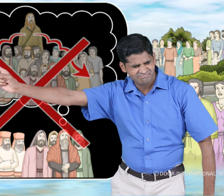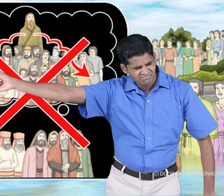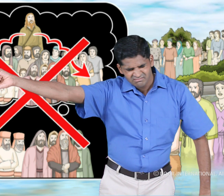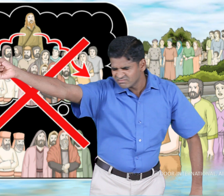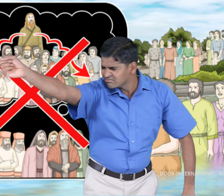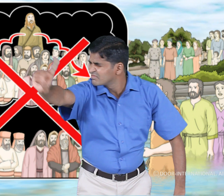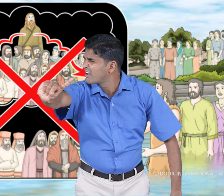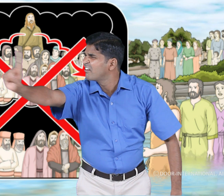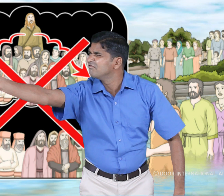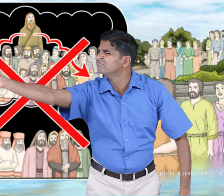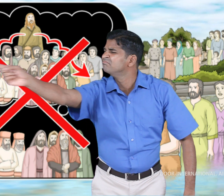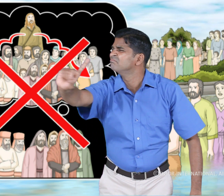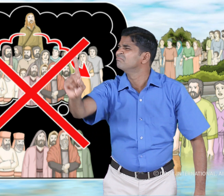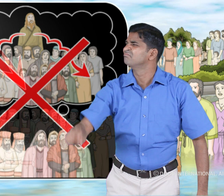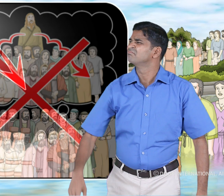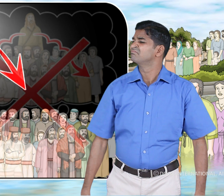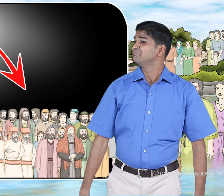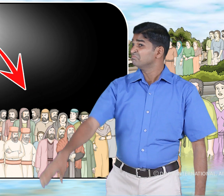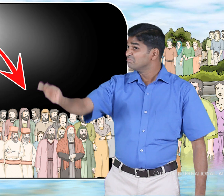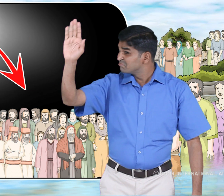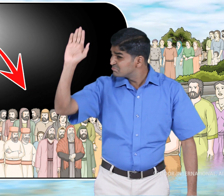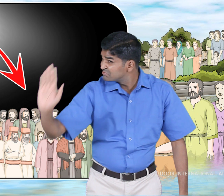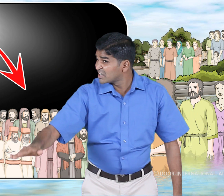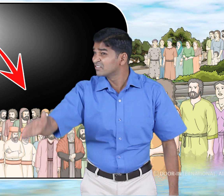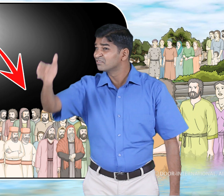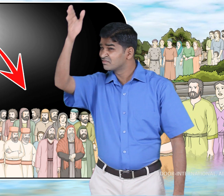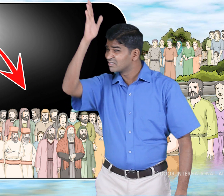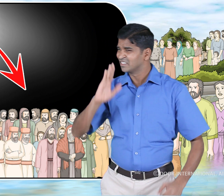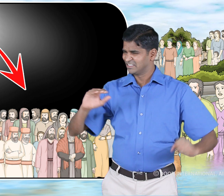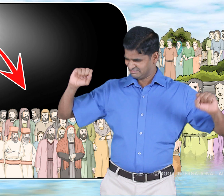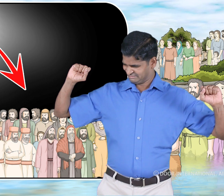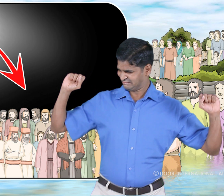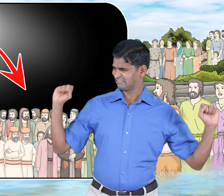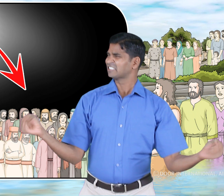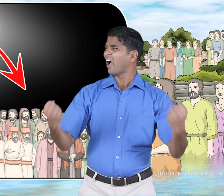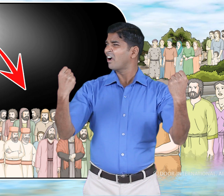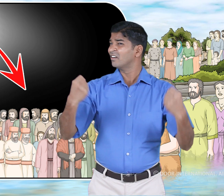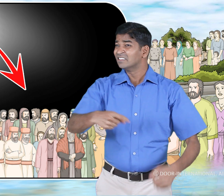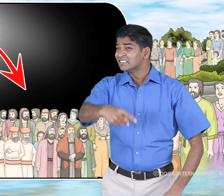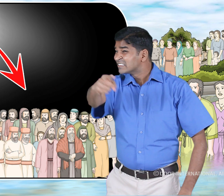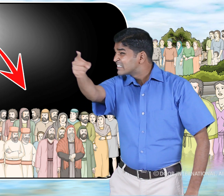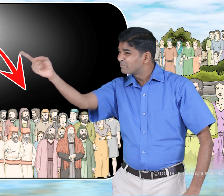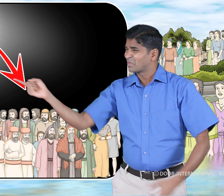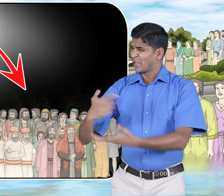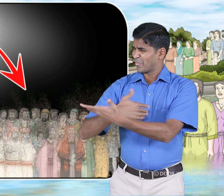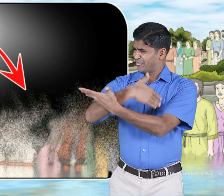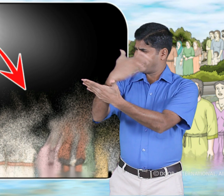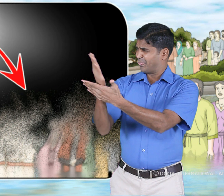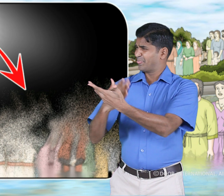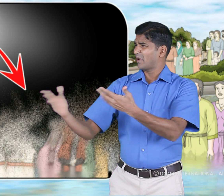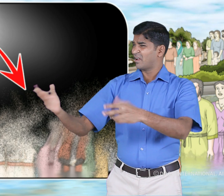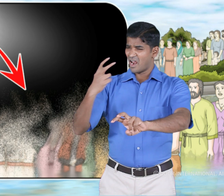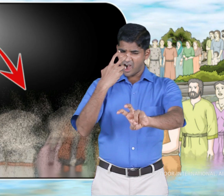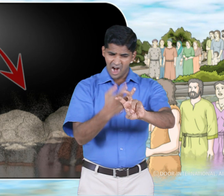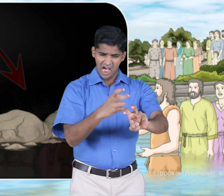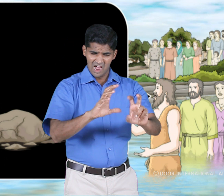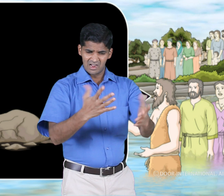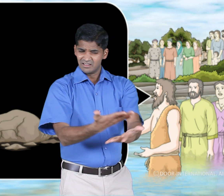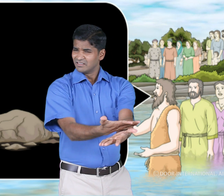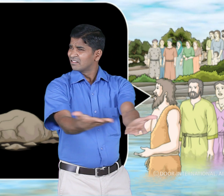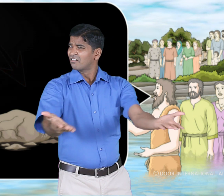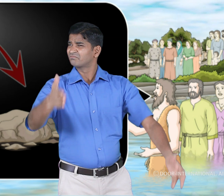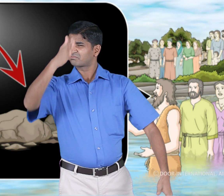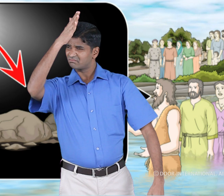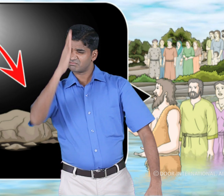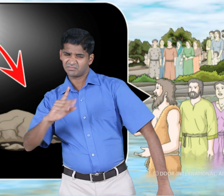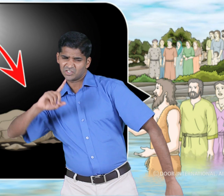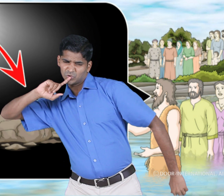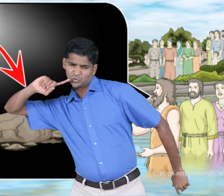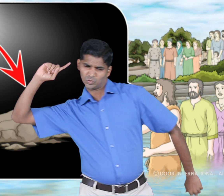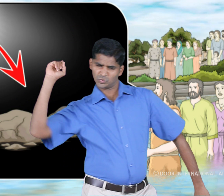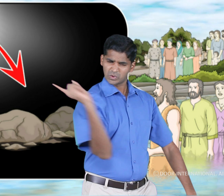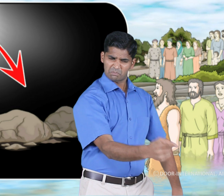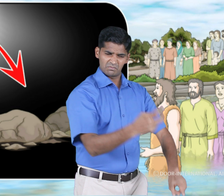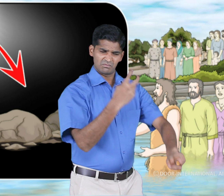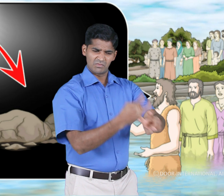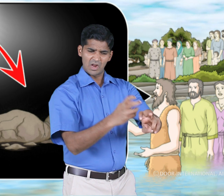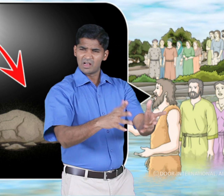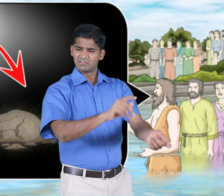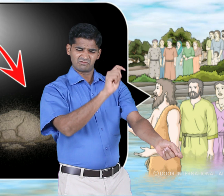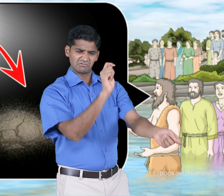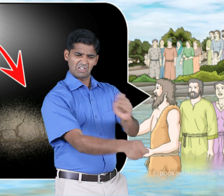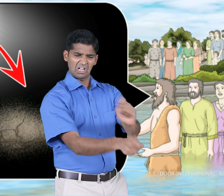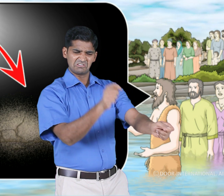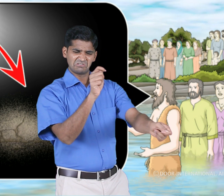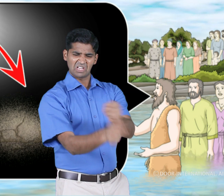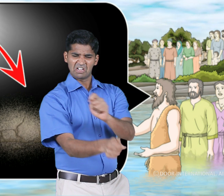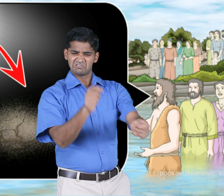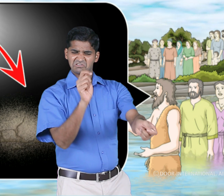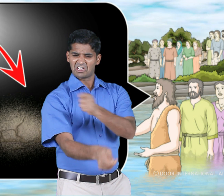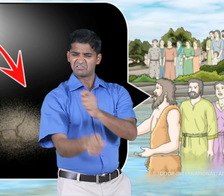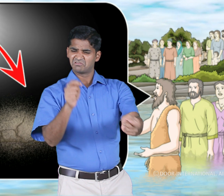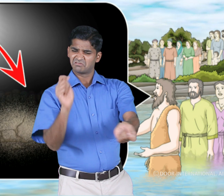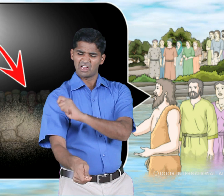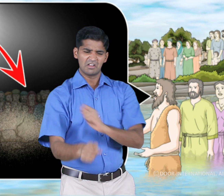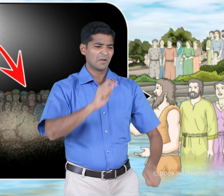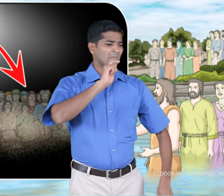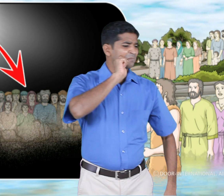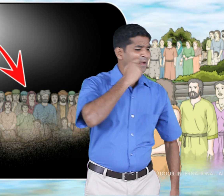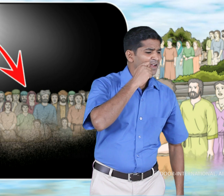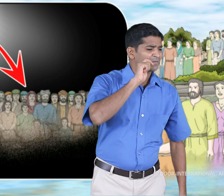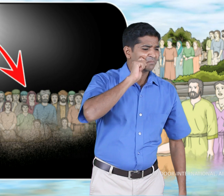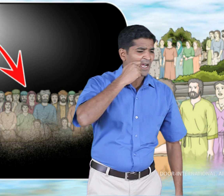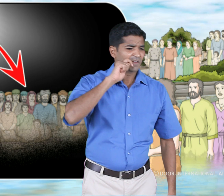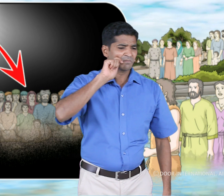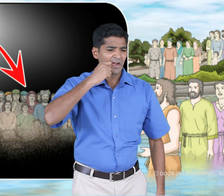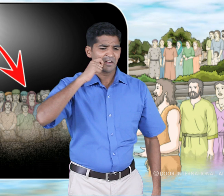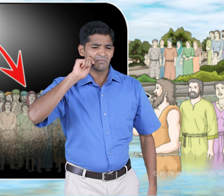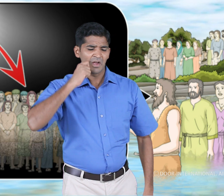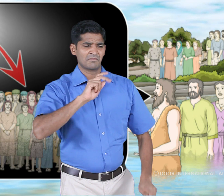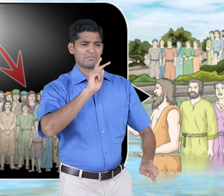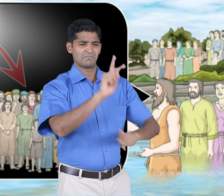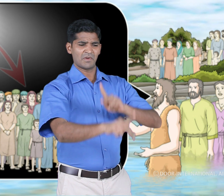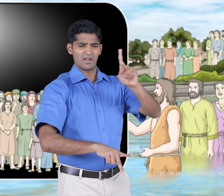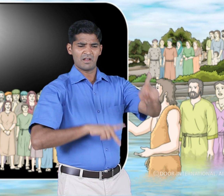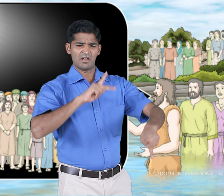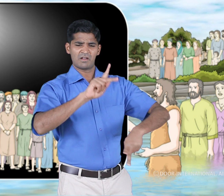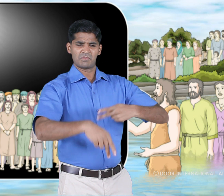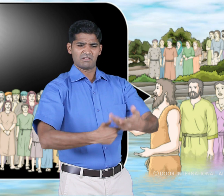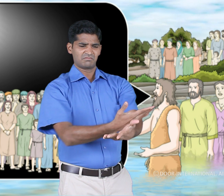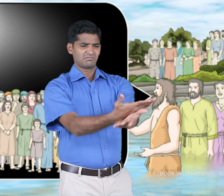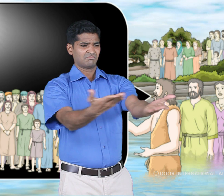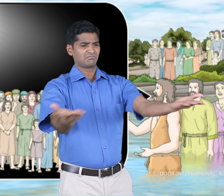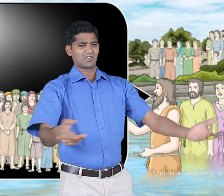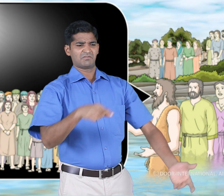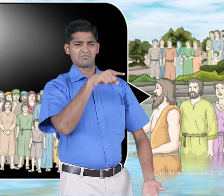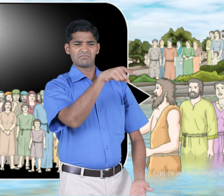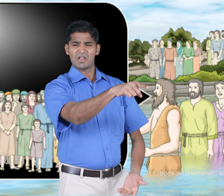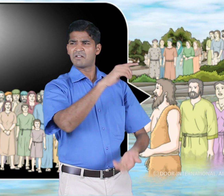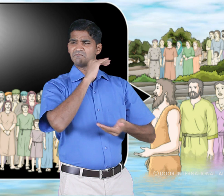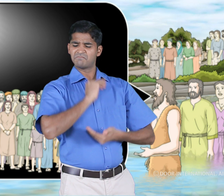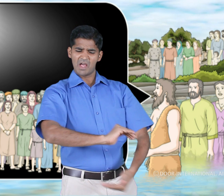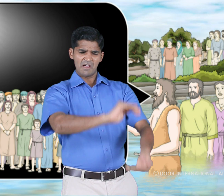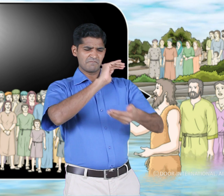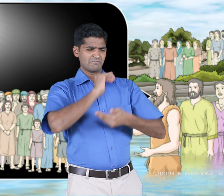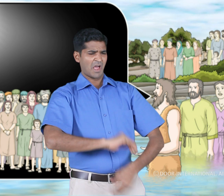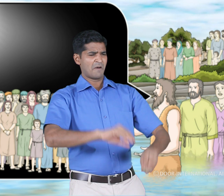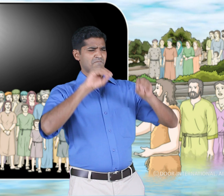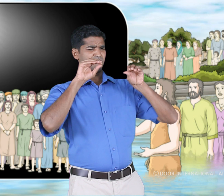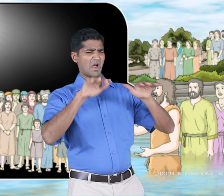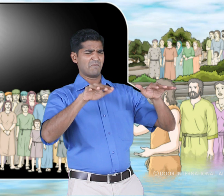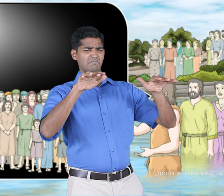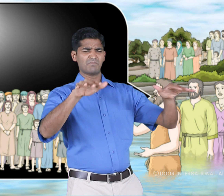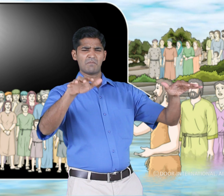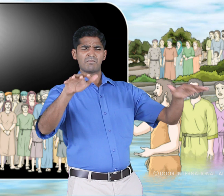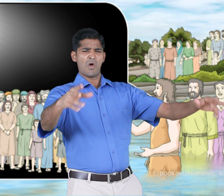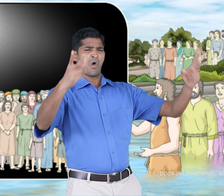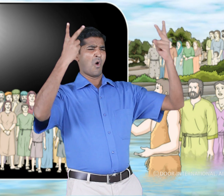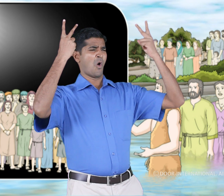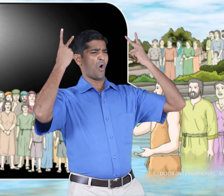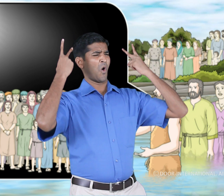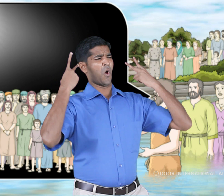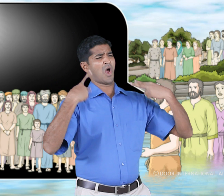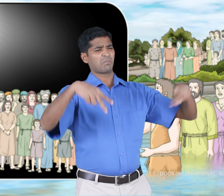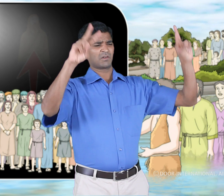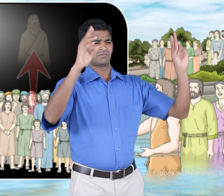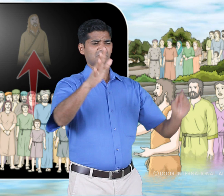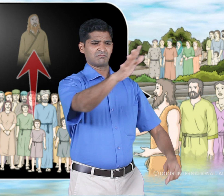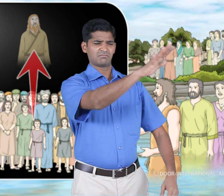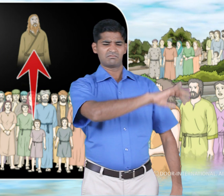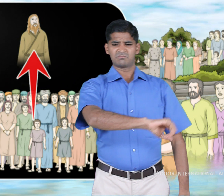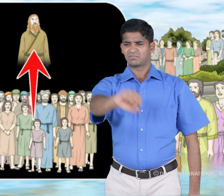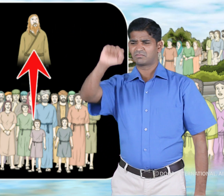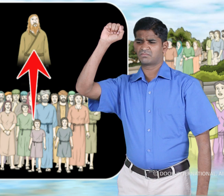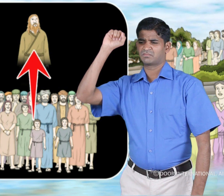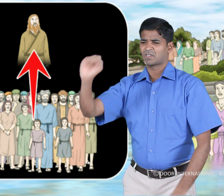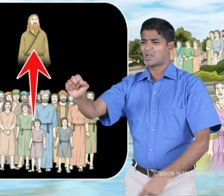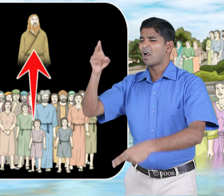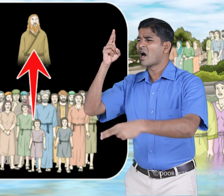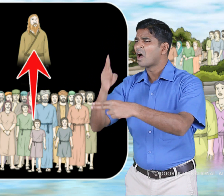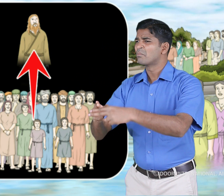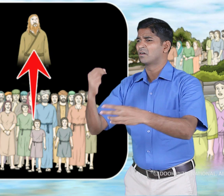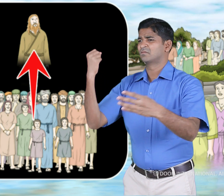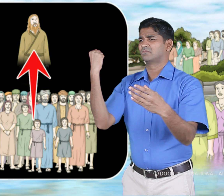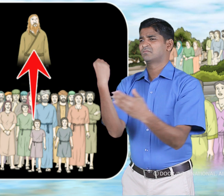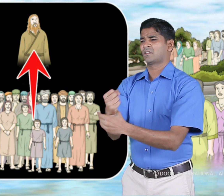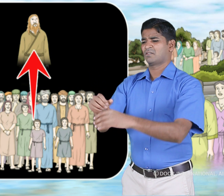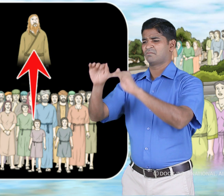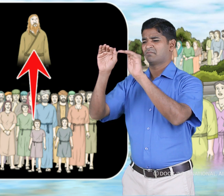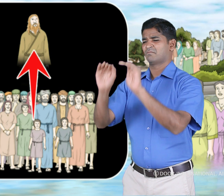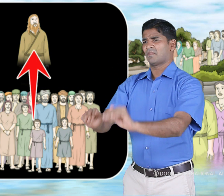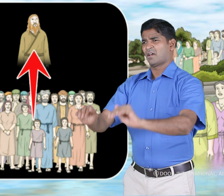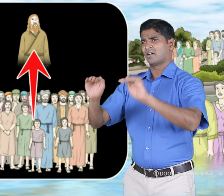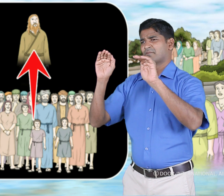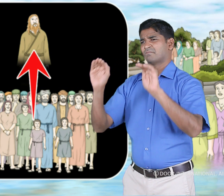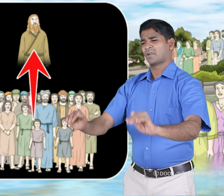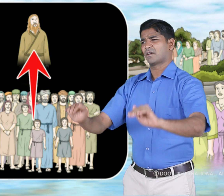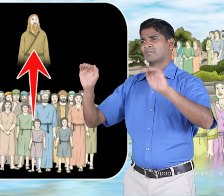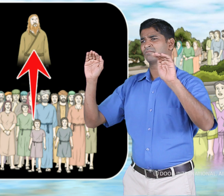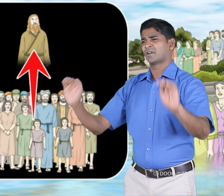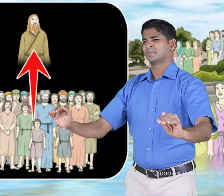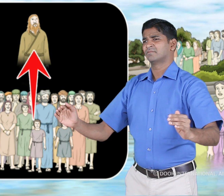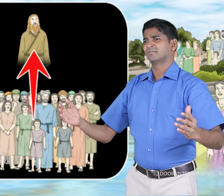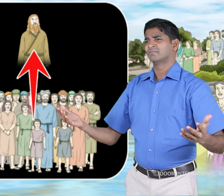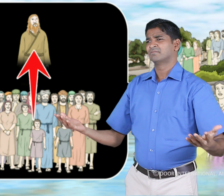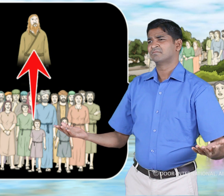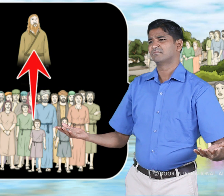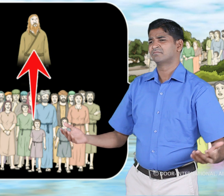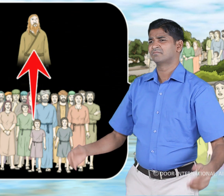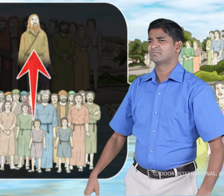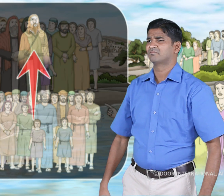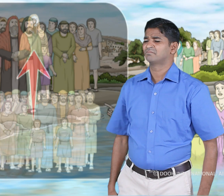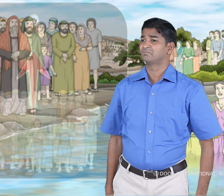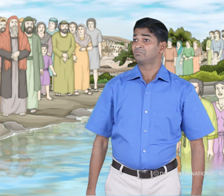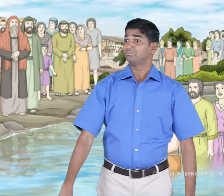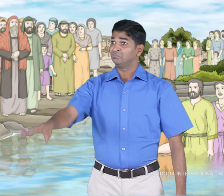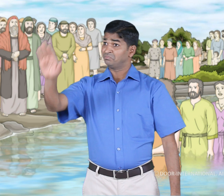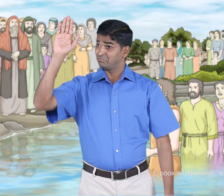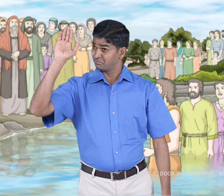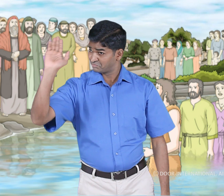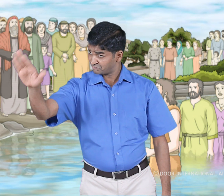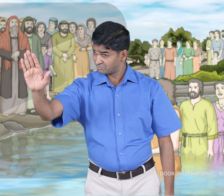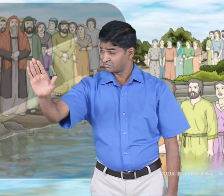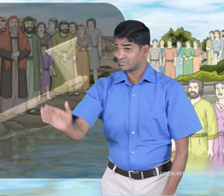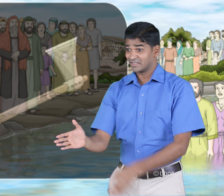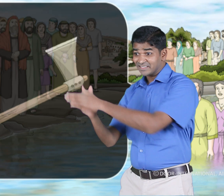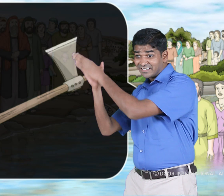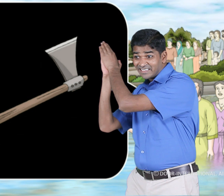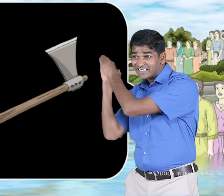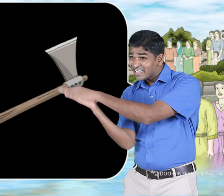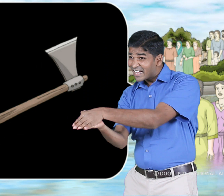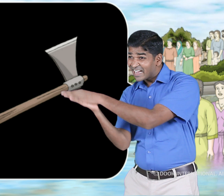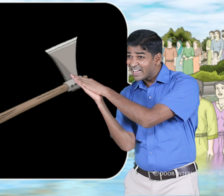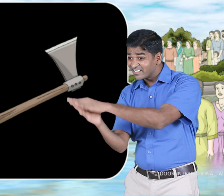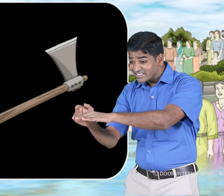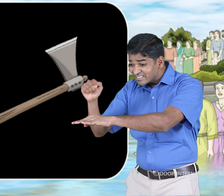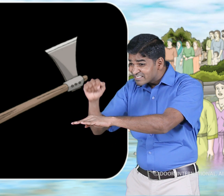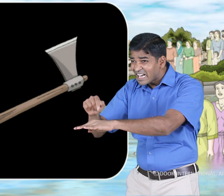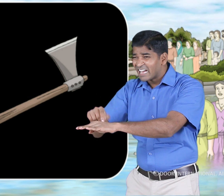For I tell you that out of these stones God can raise up children for Abraham.